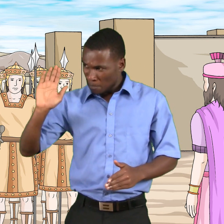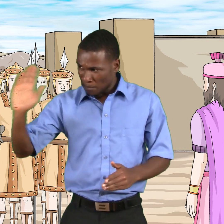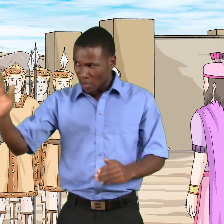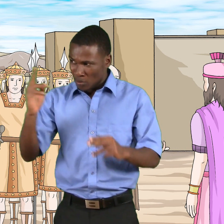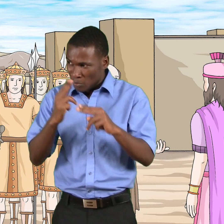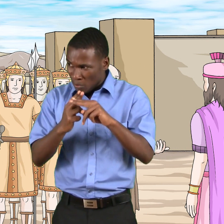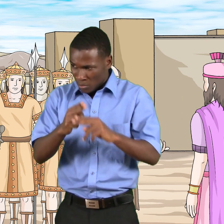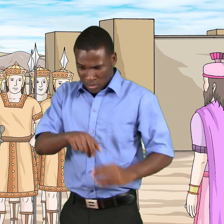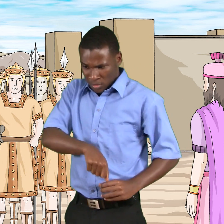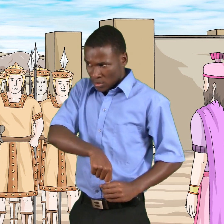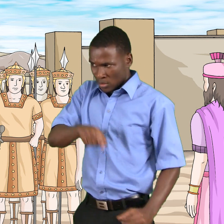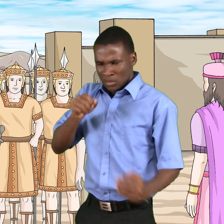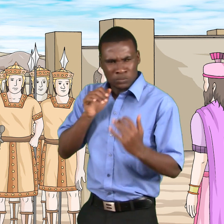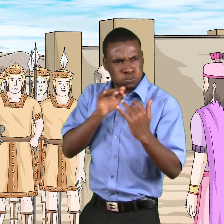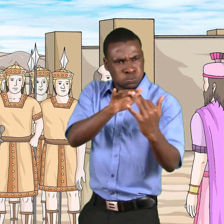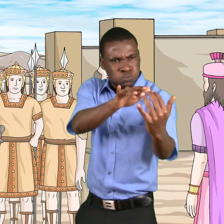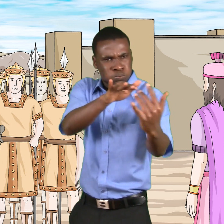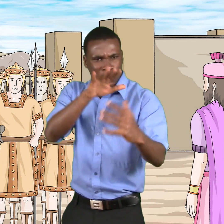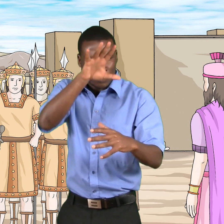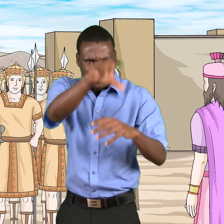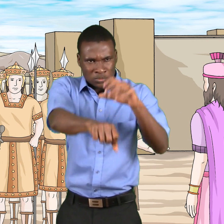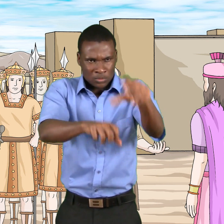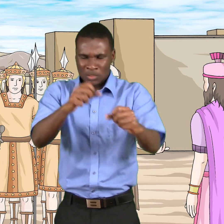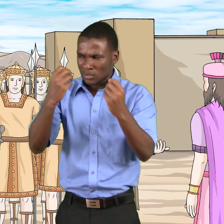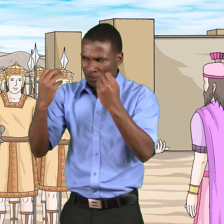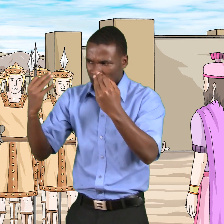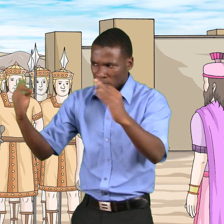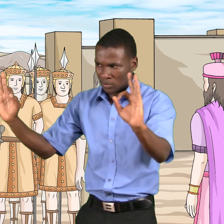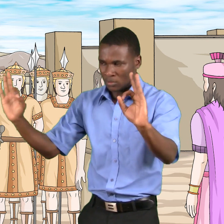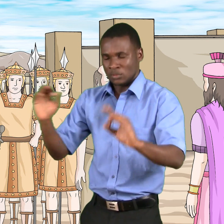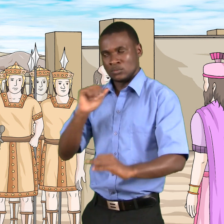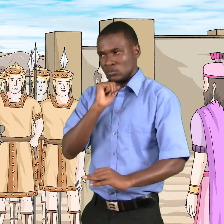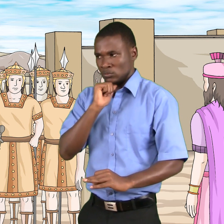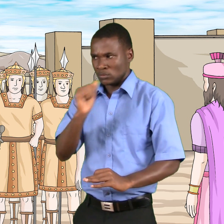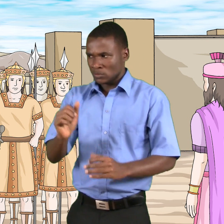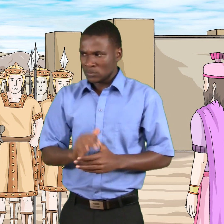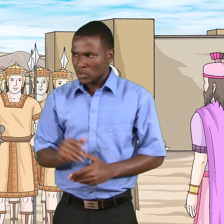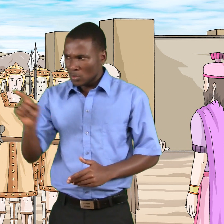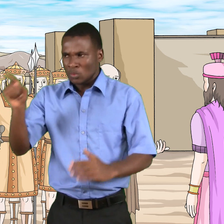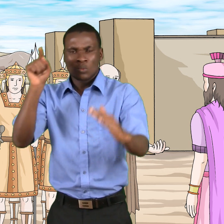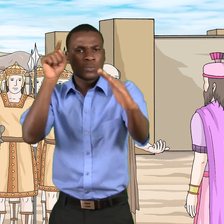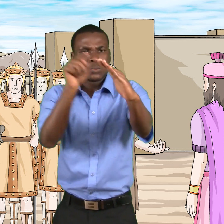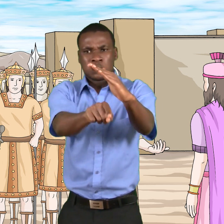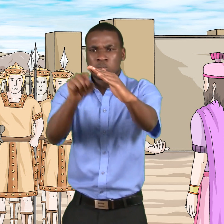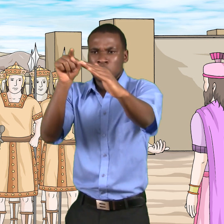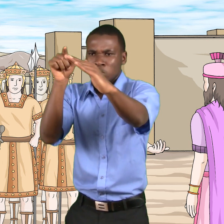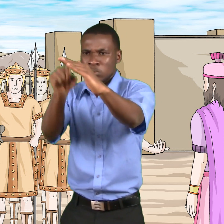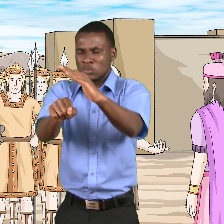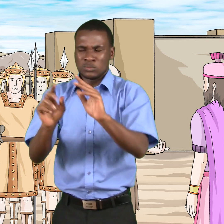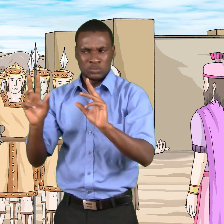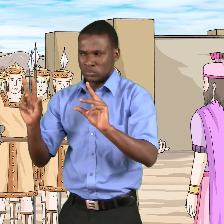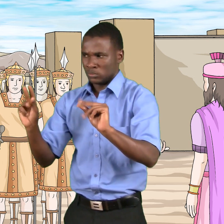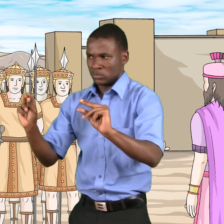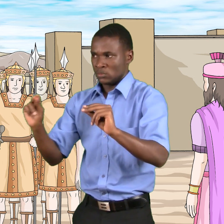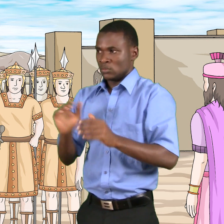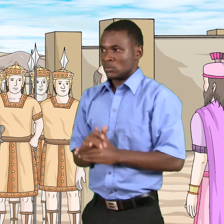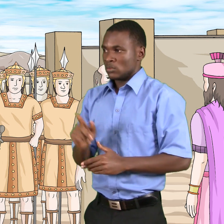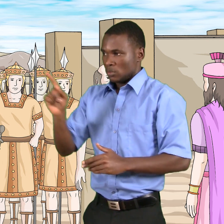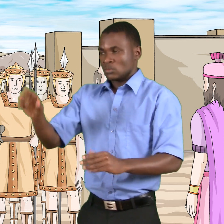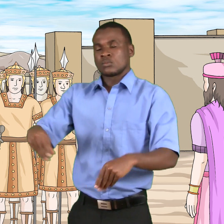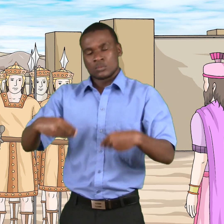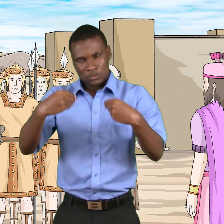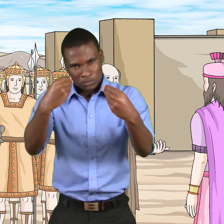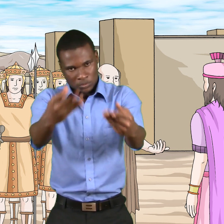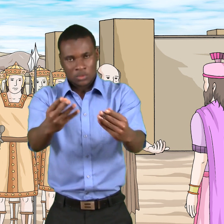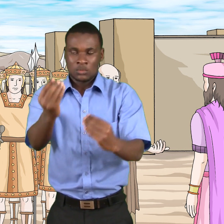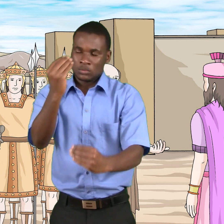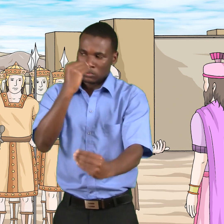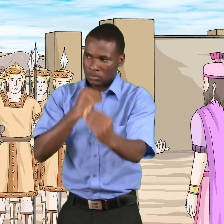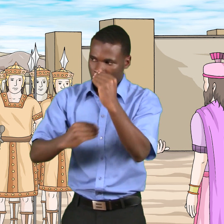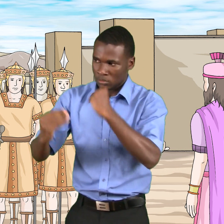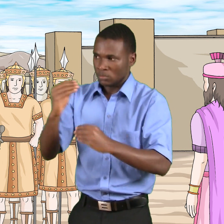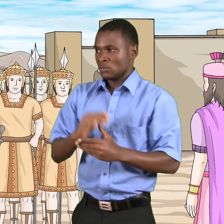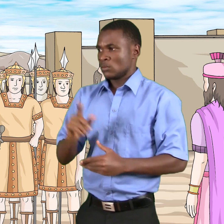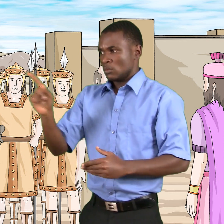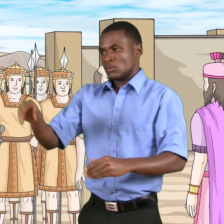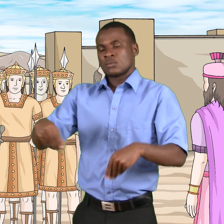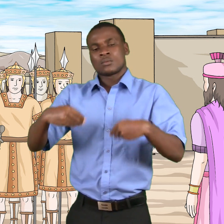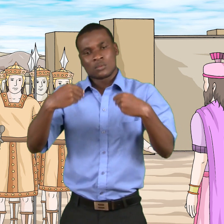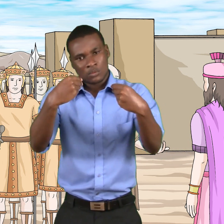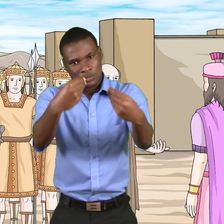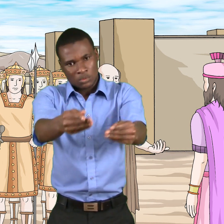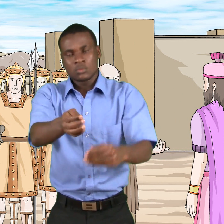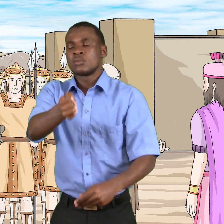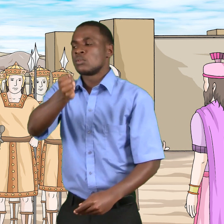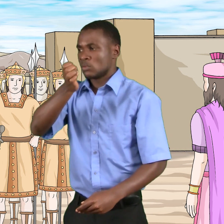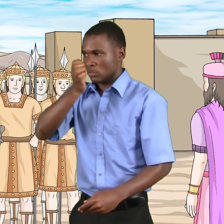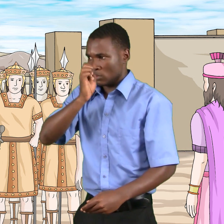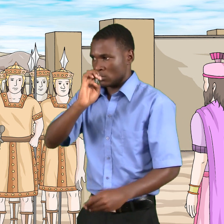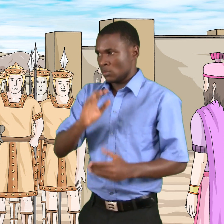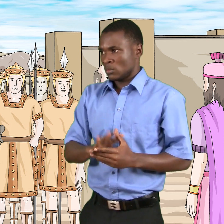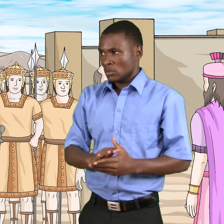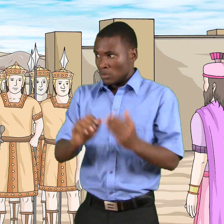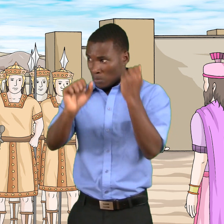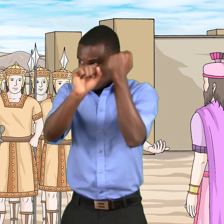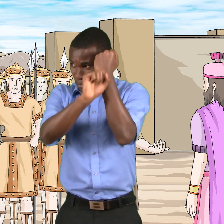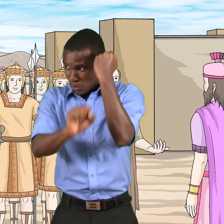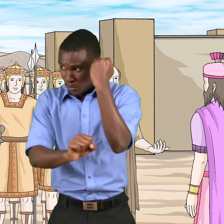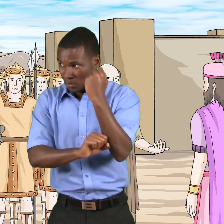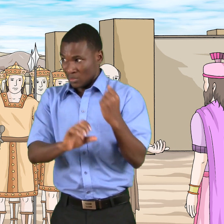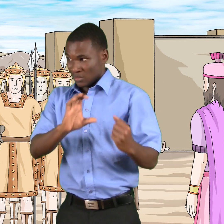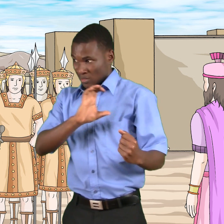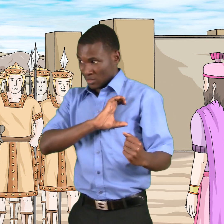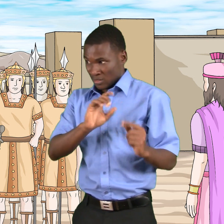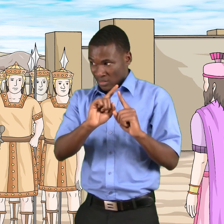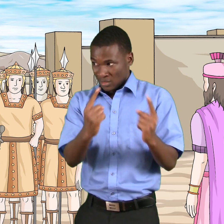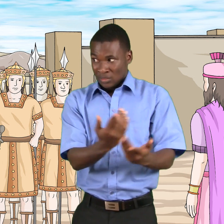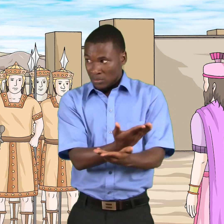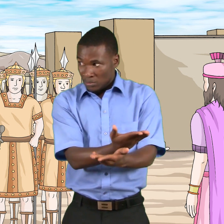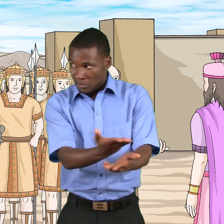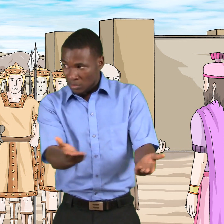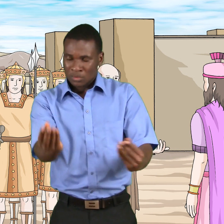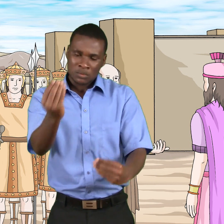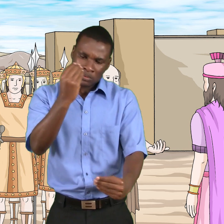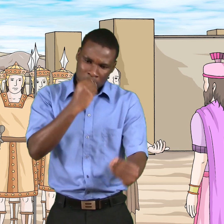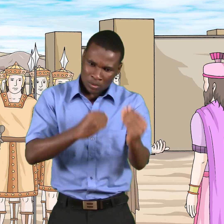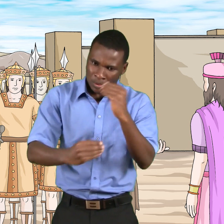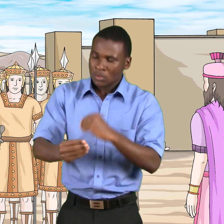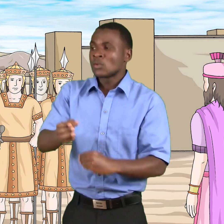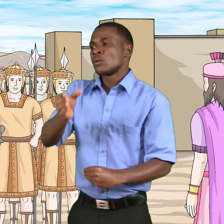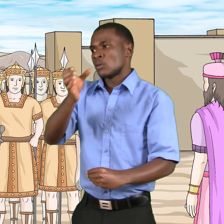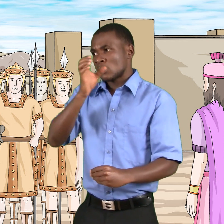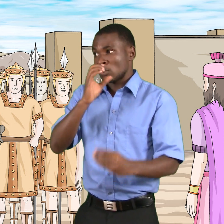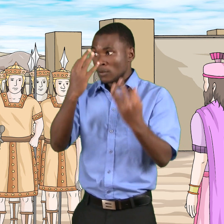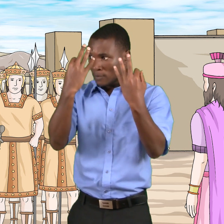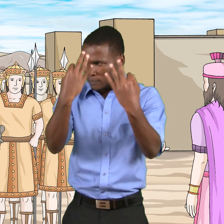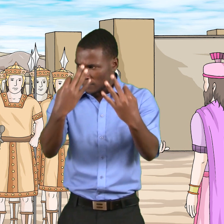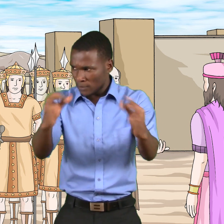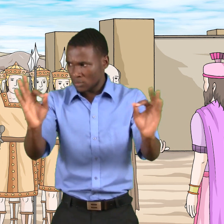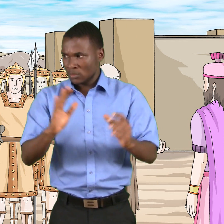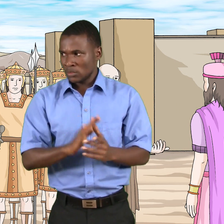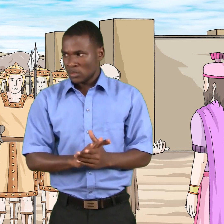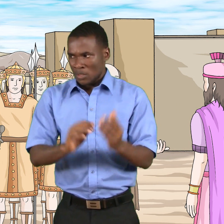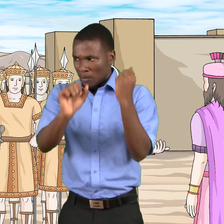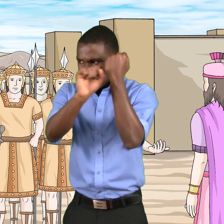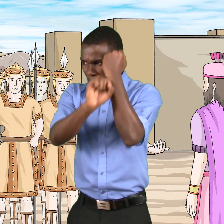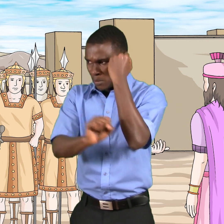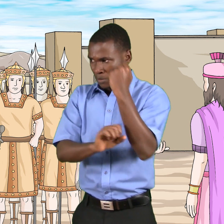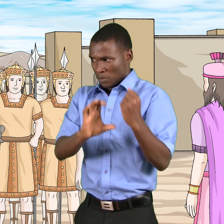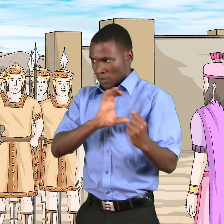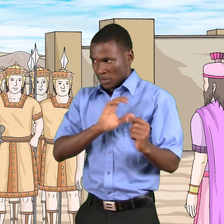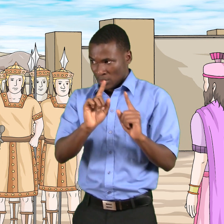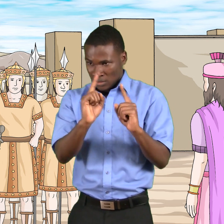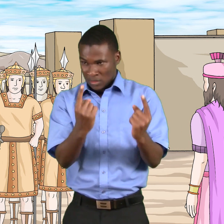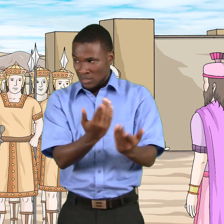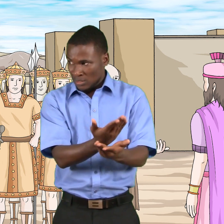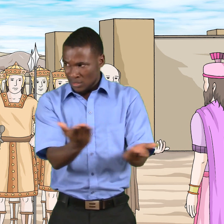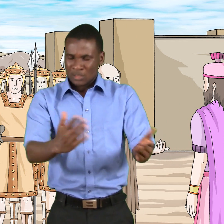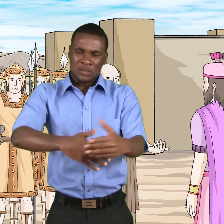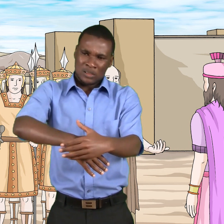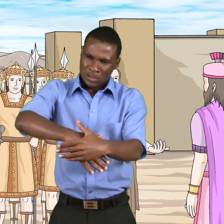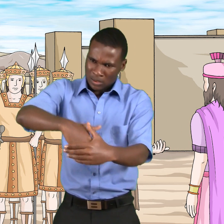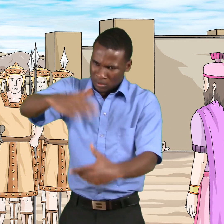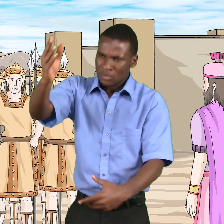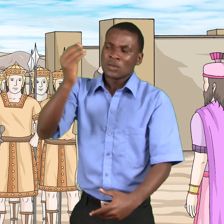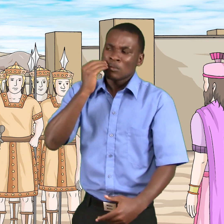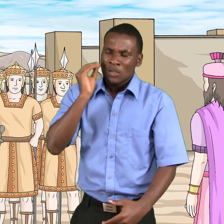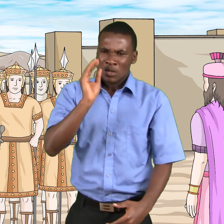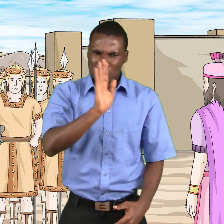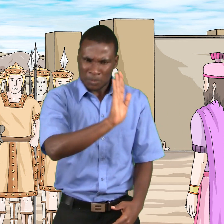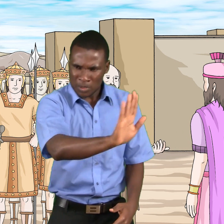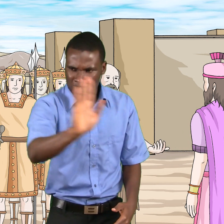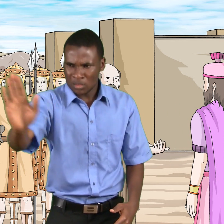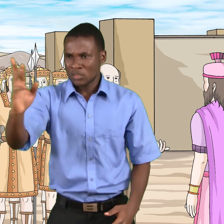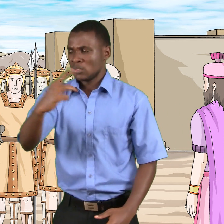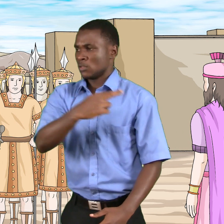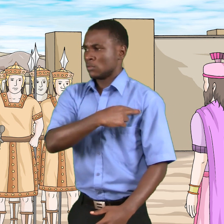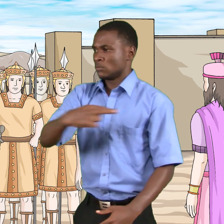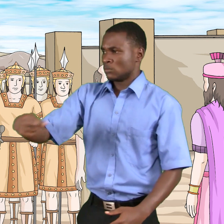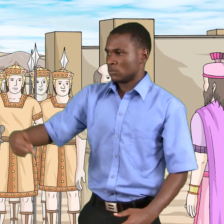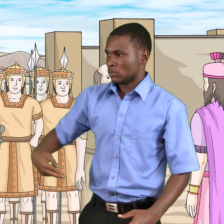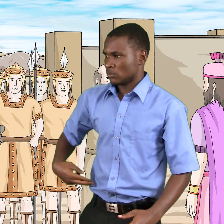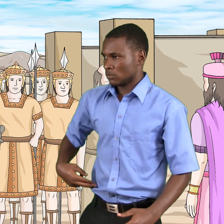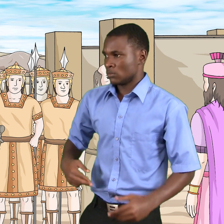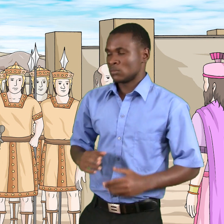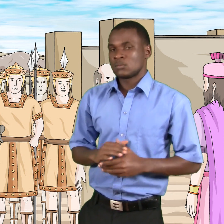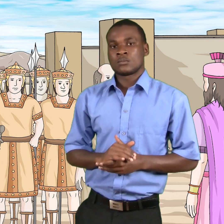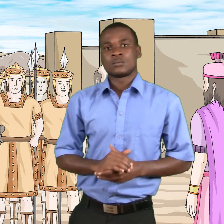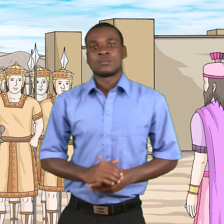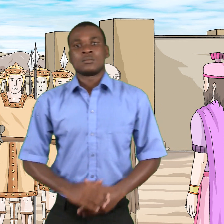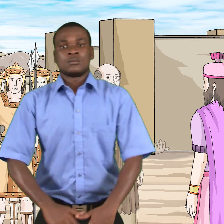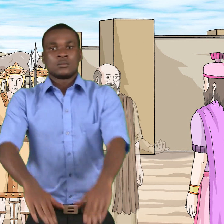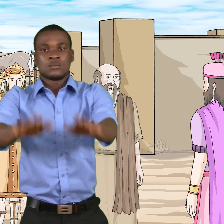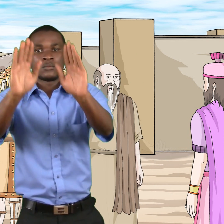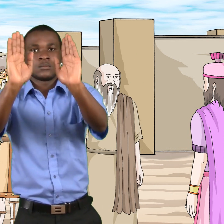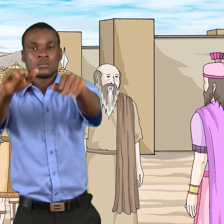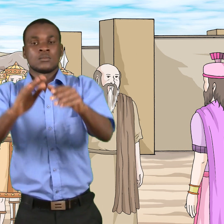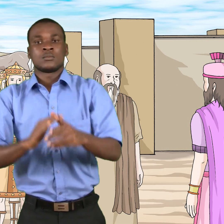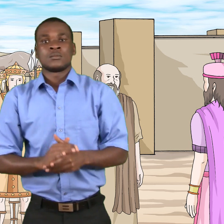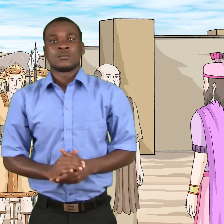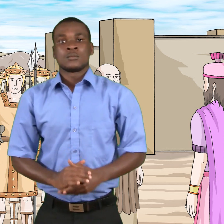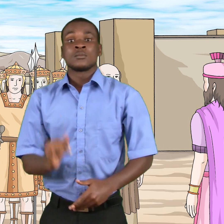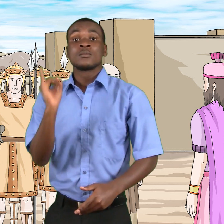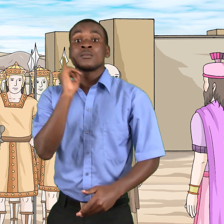“Do not kill them,” he replied. “Would you kill those you have captured with your own sword or bow?